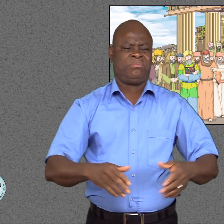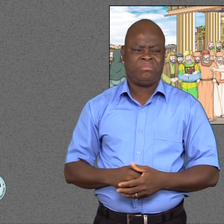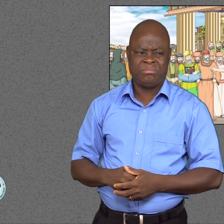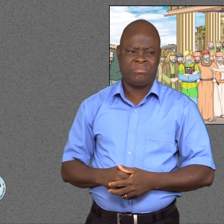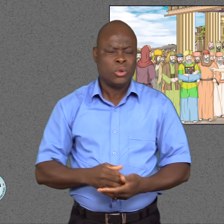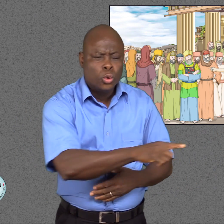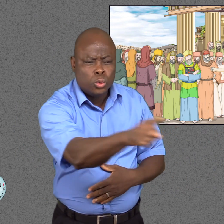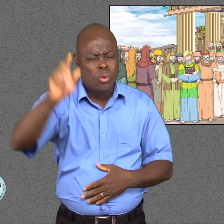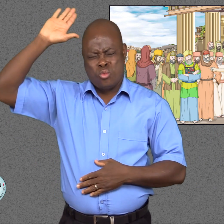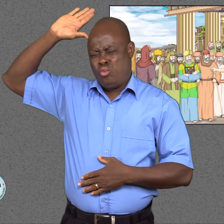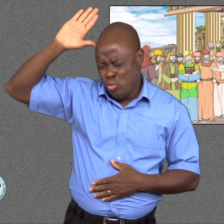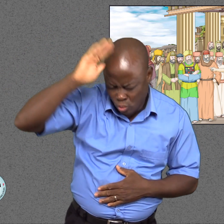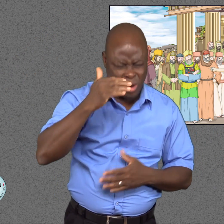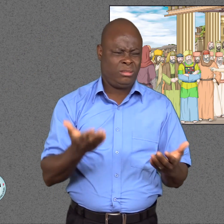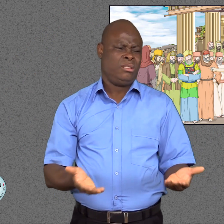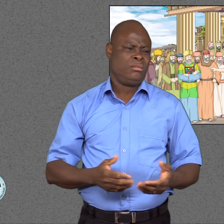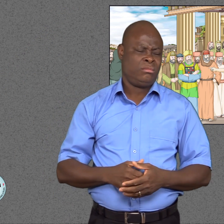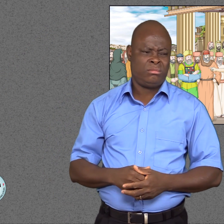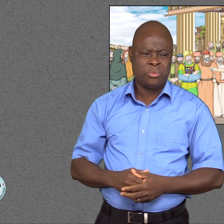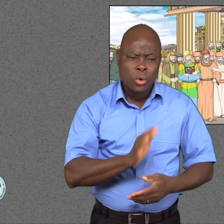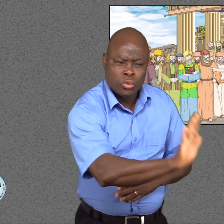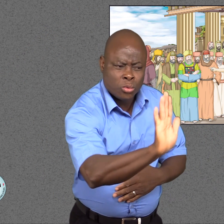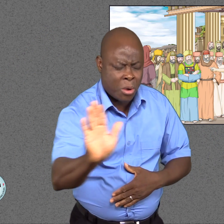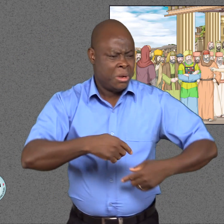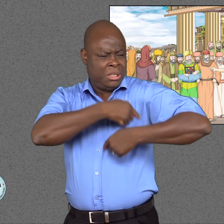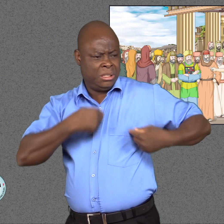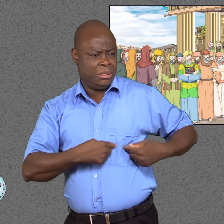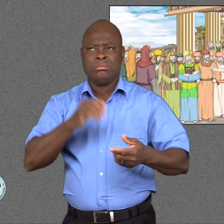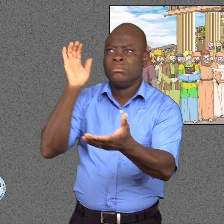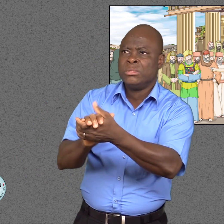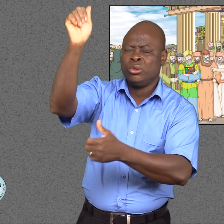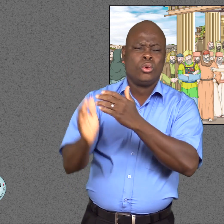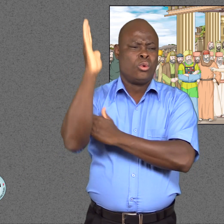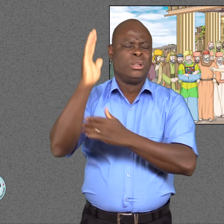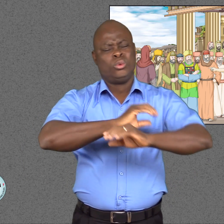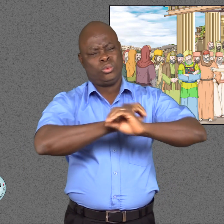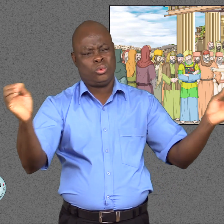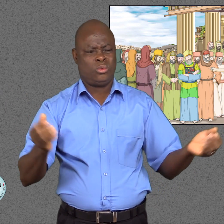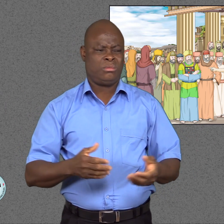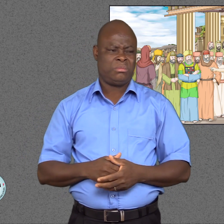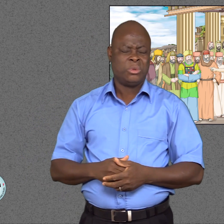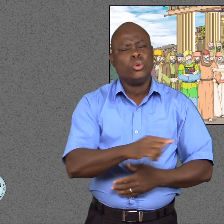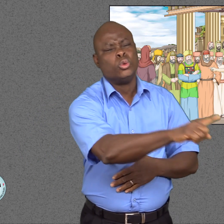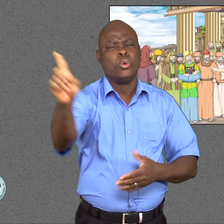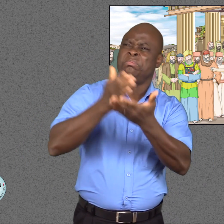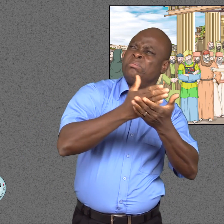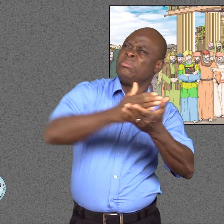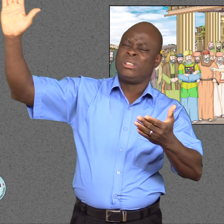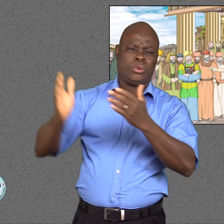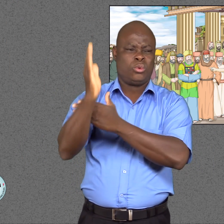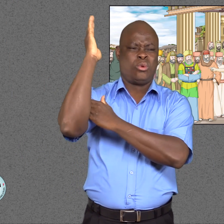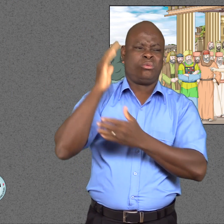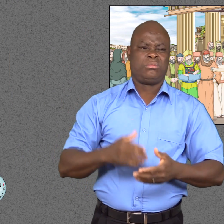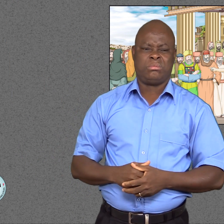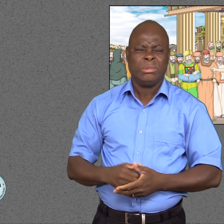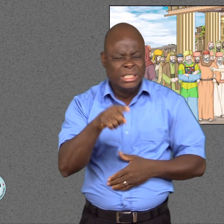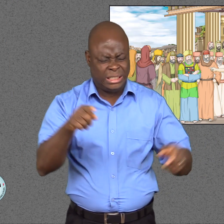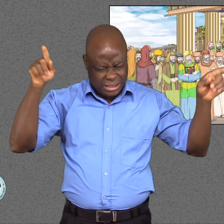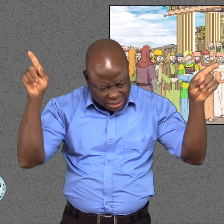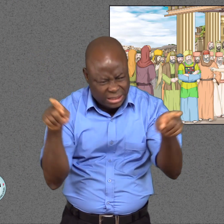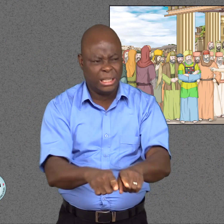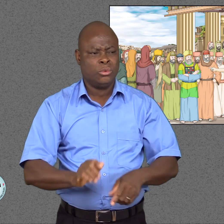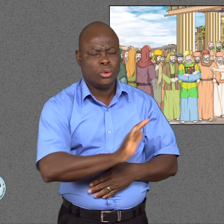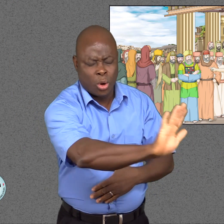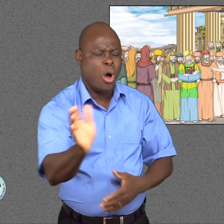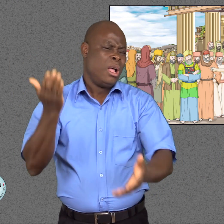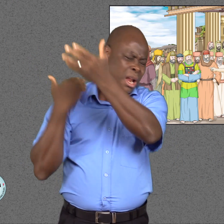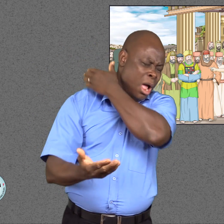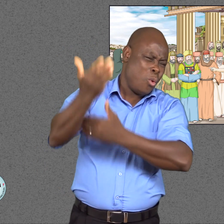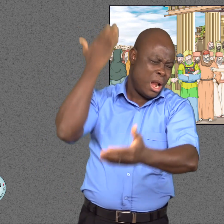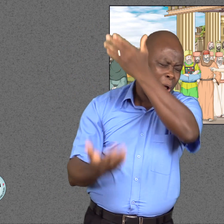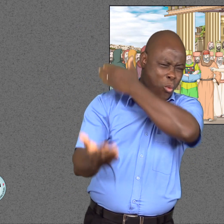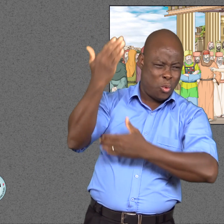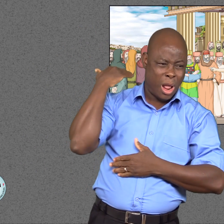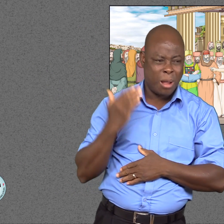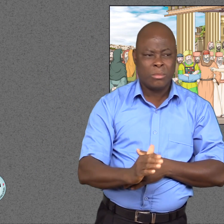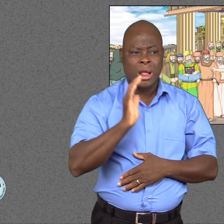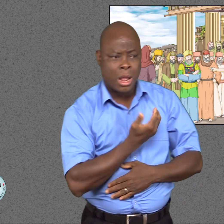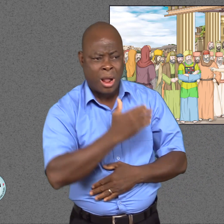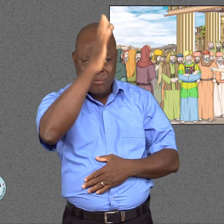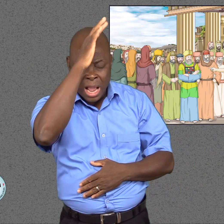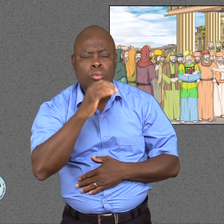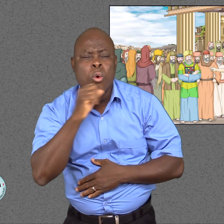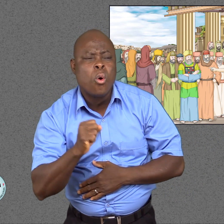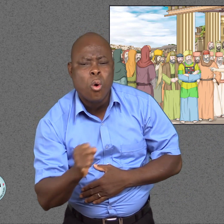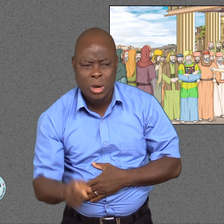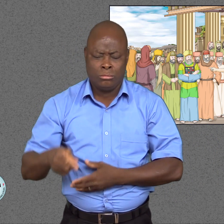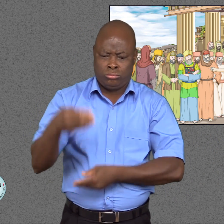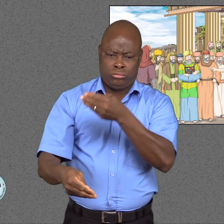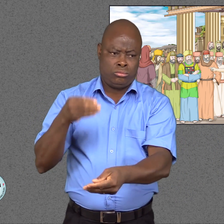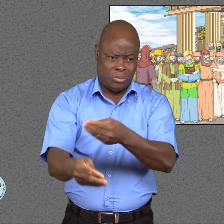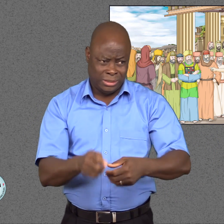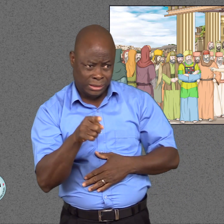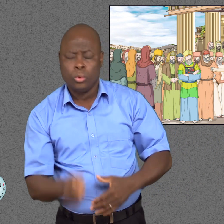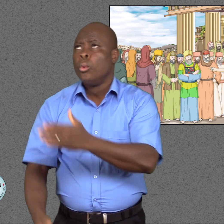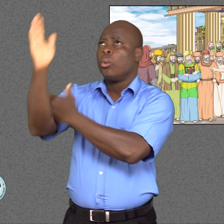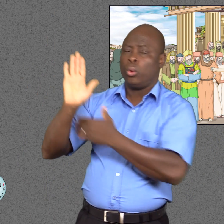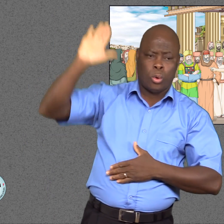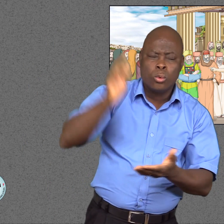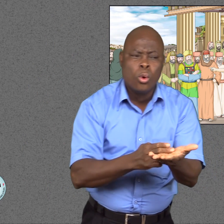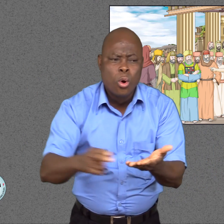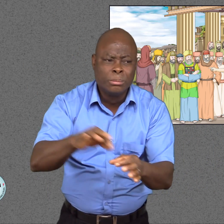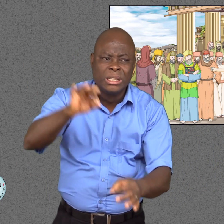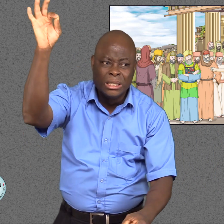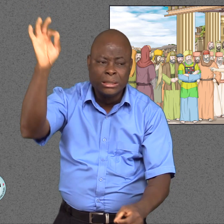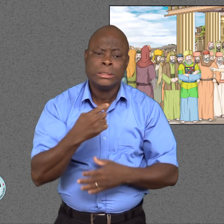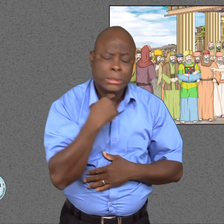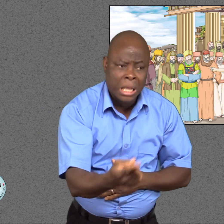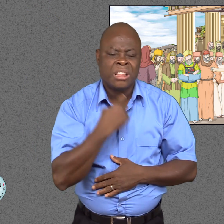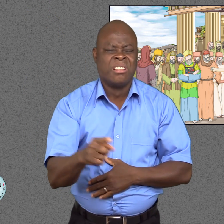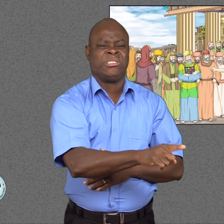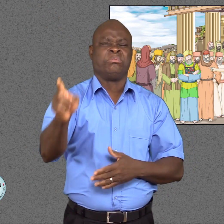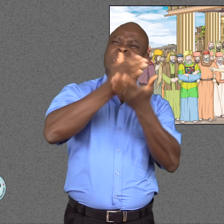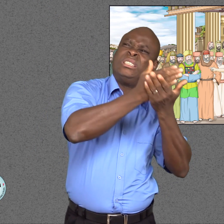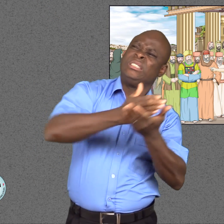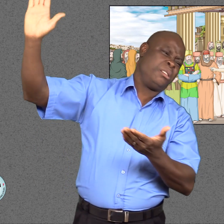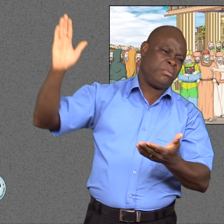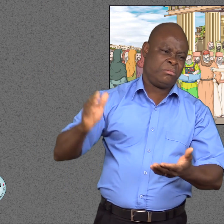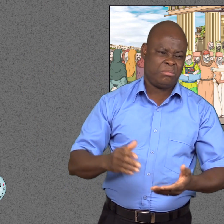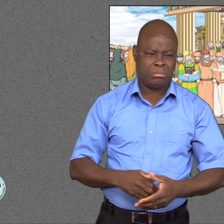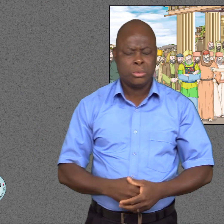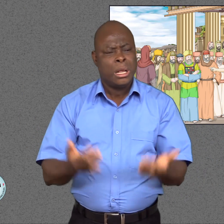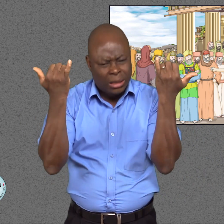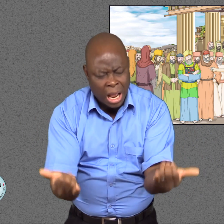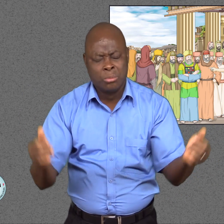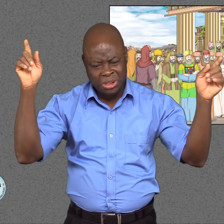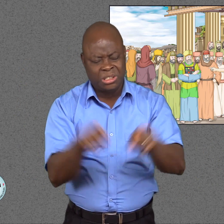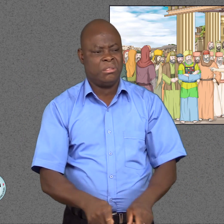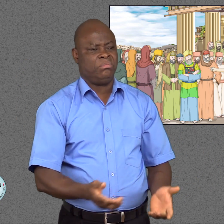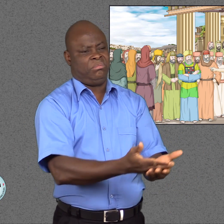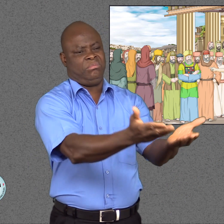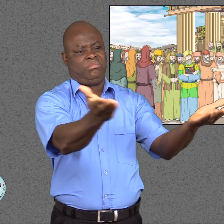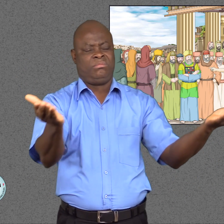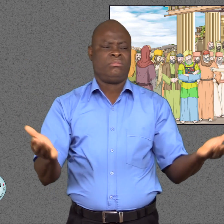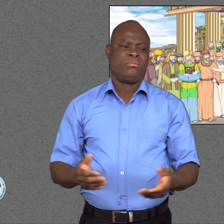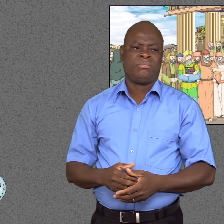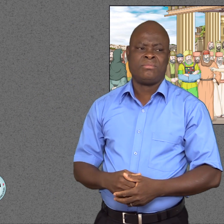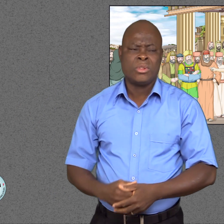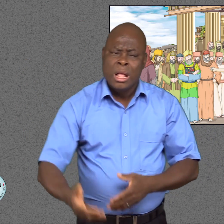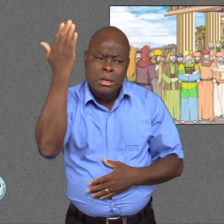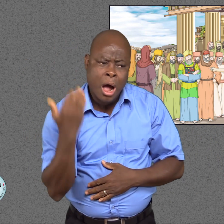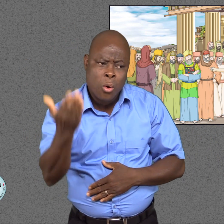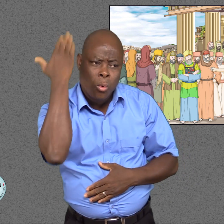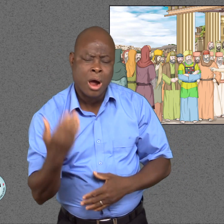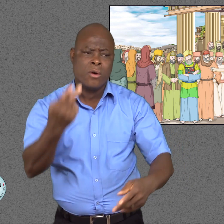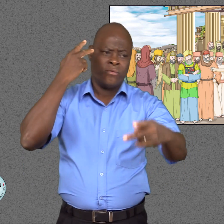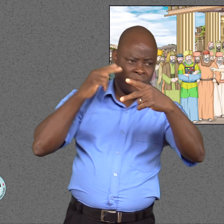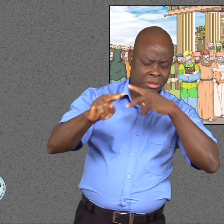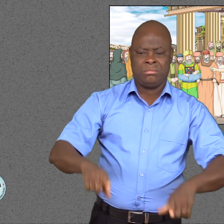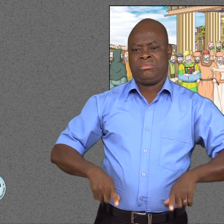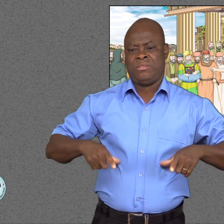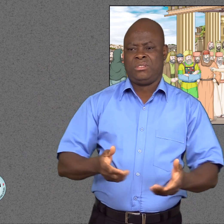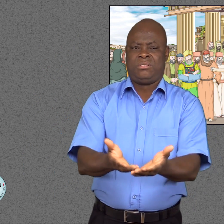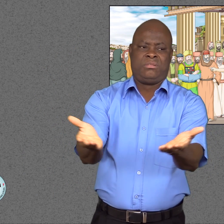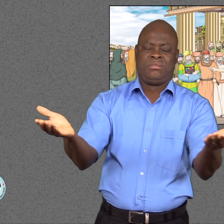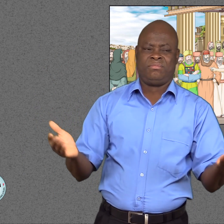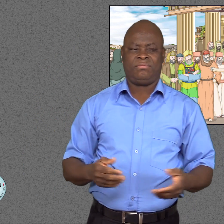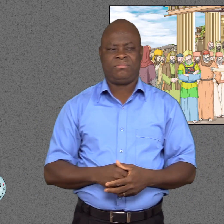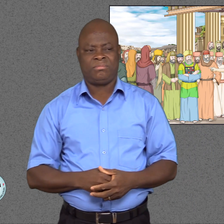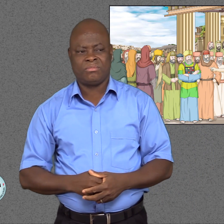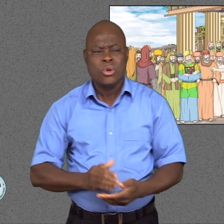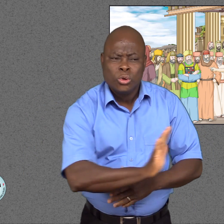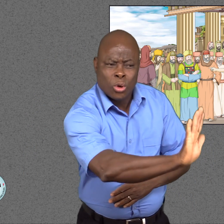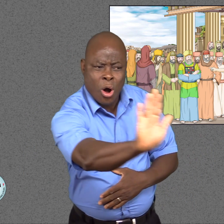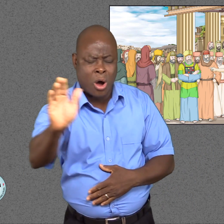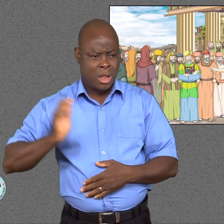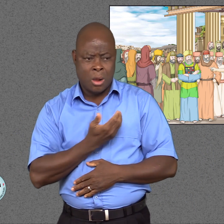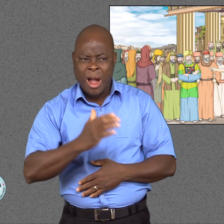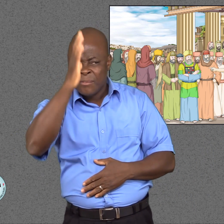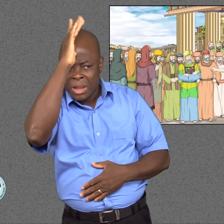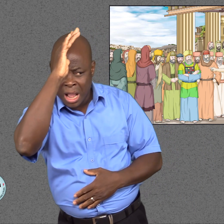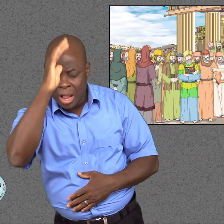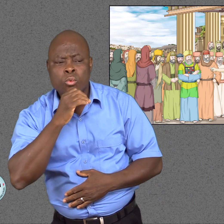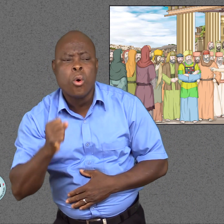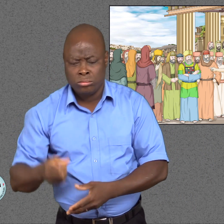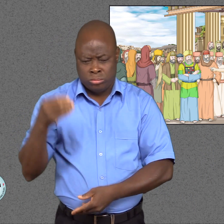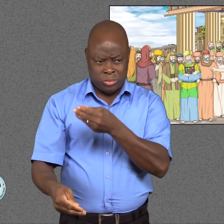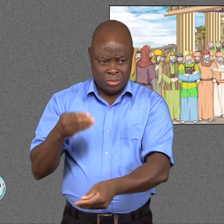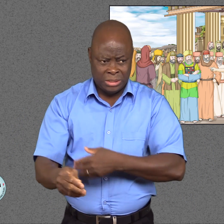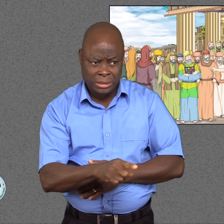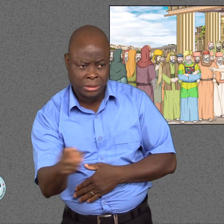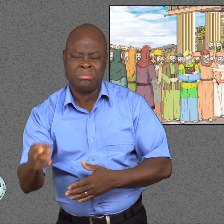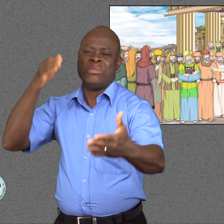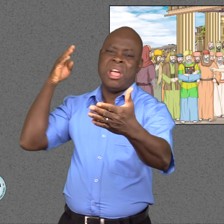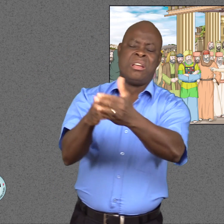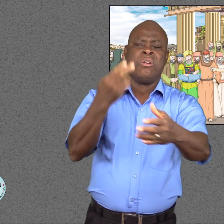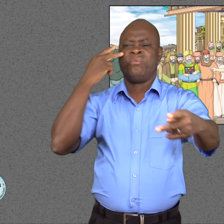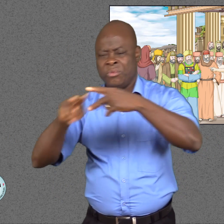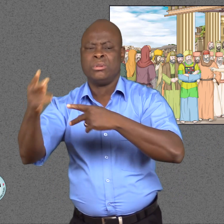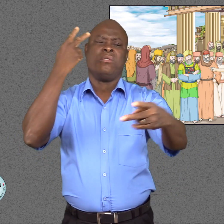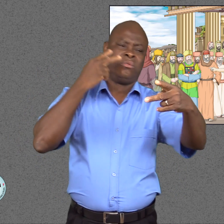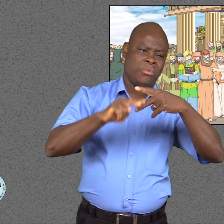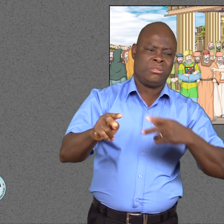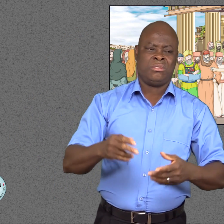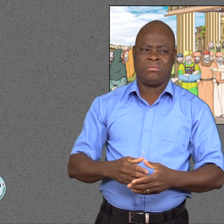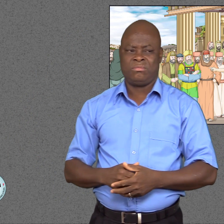You stiff-necked people with uncircumcised hearts and ears! You always resist the Holy Spirit, just as your fathers did.